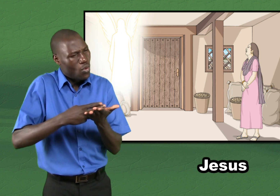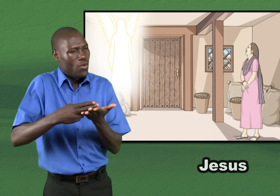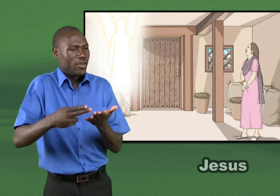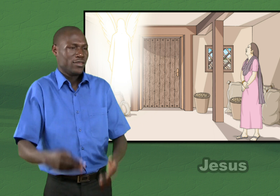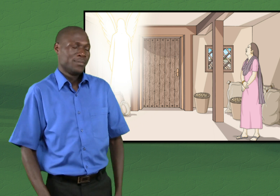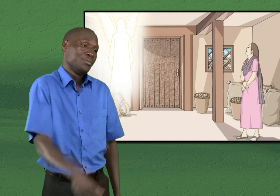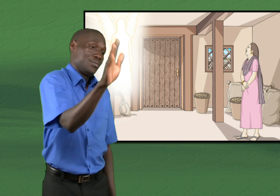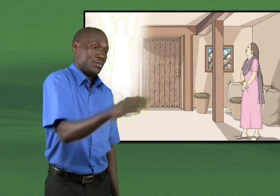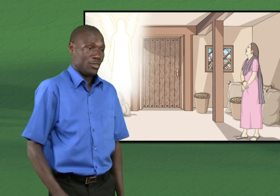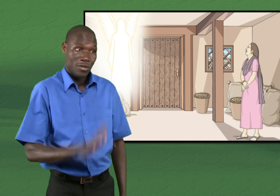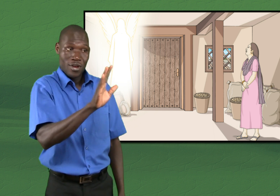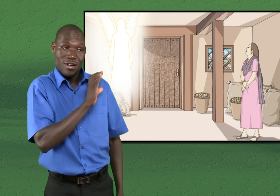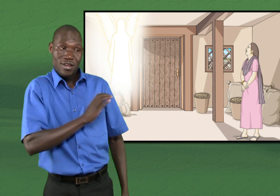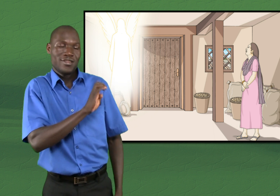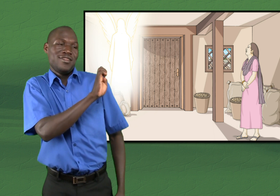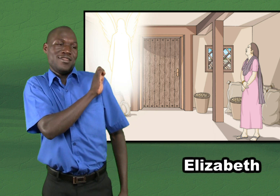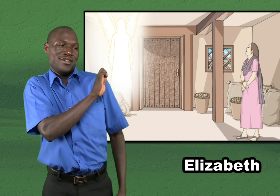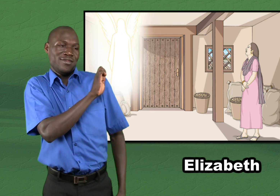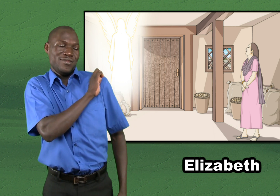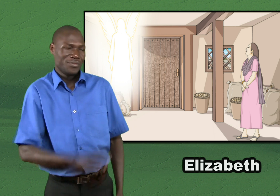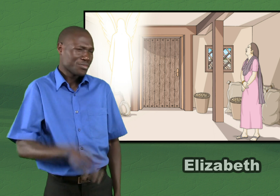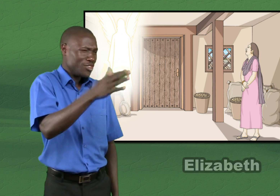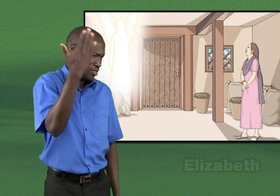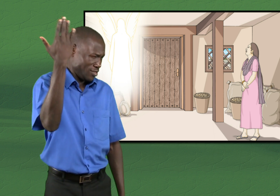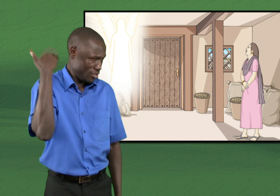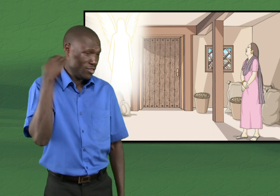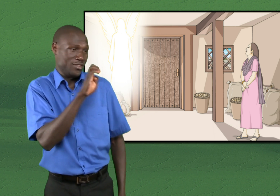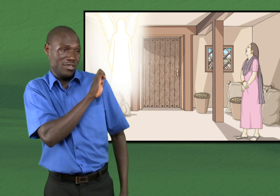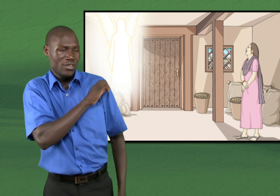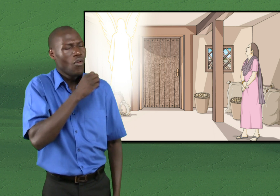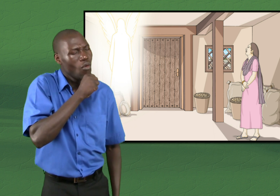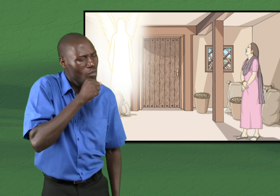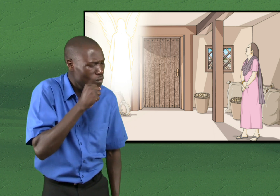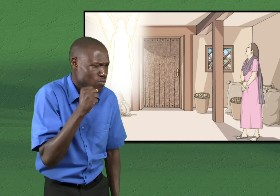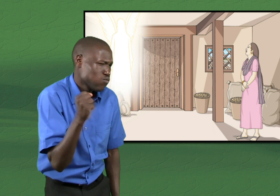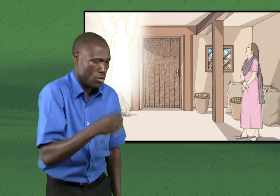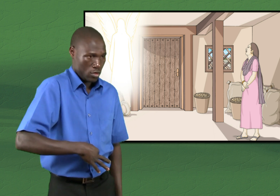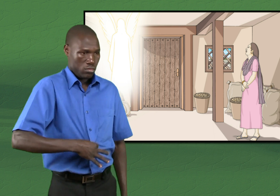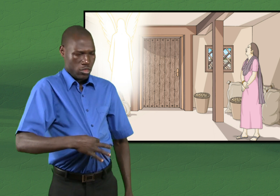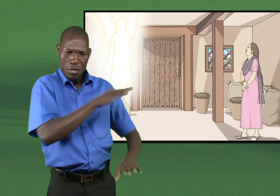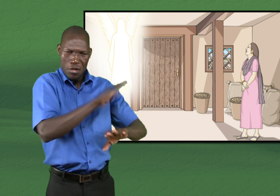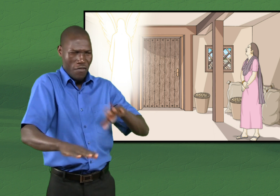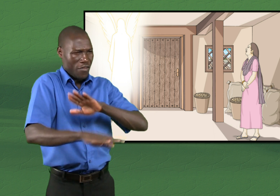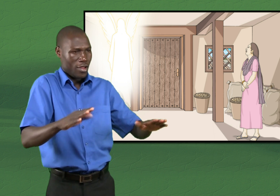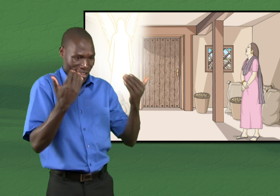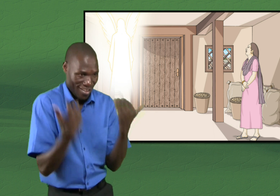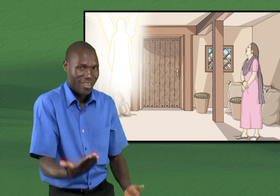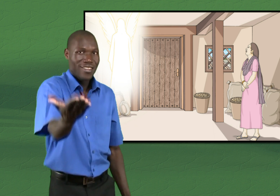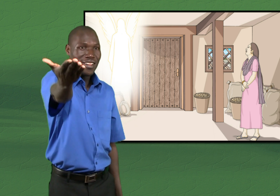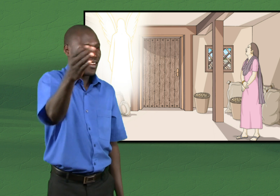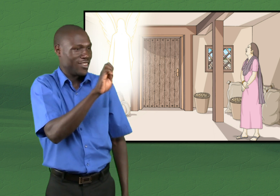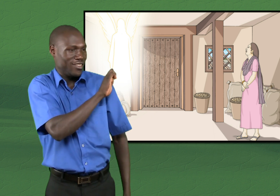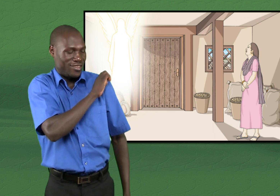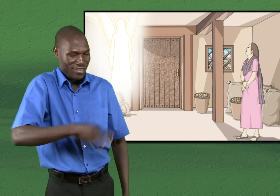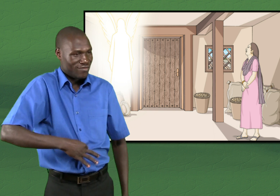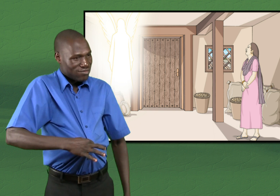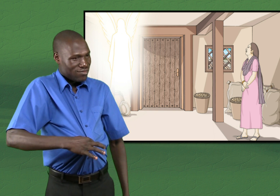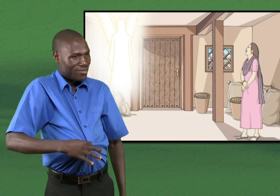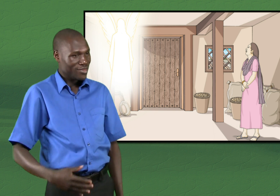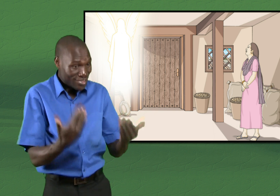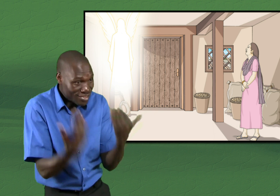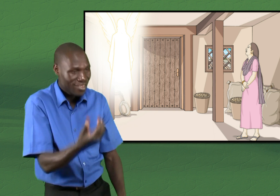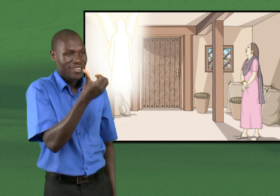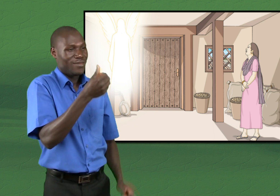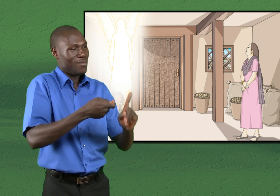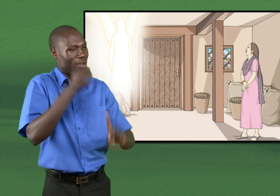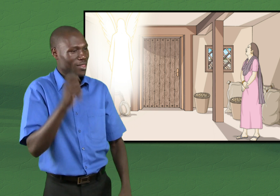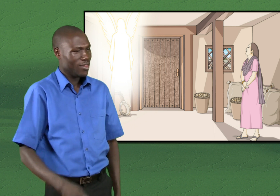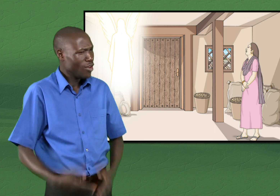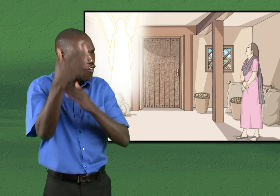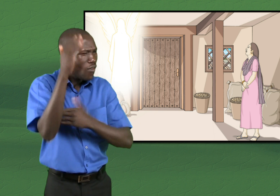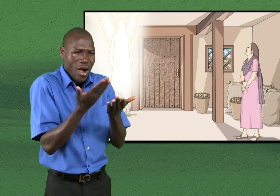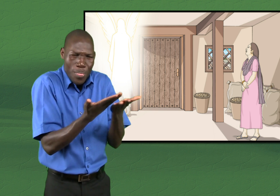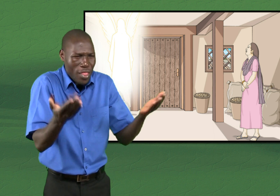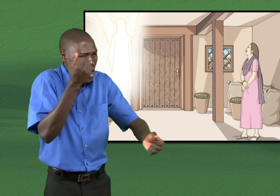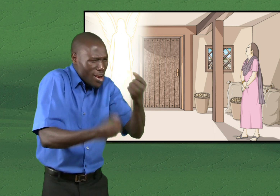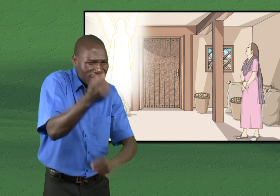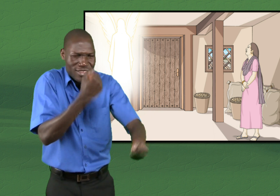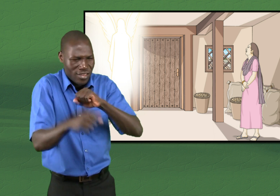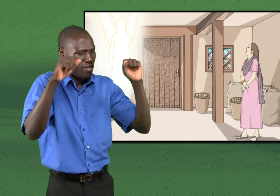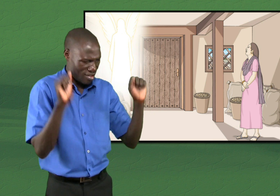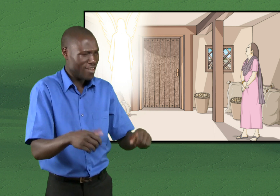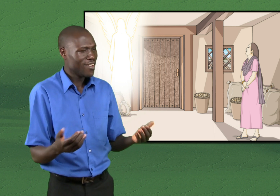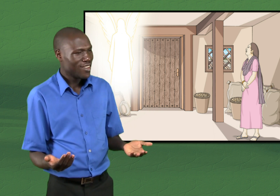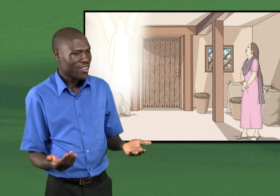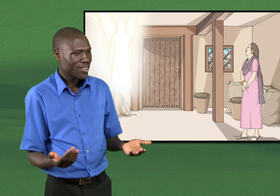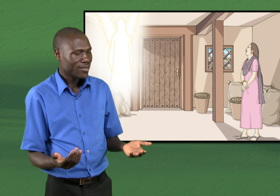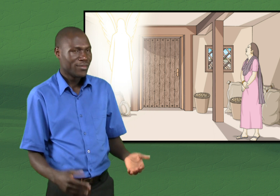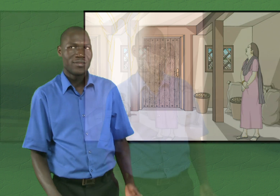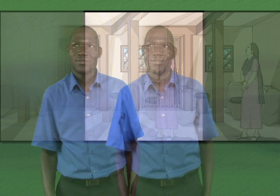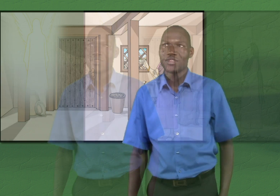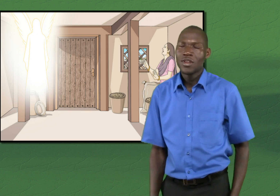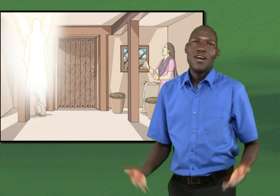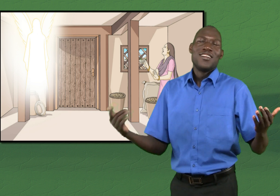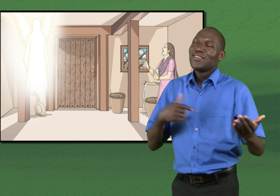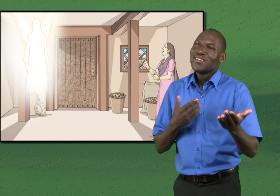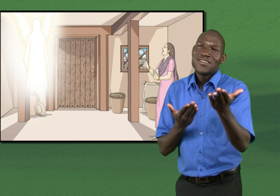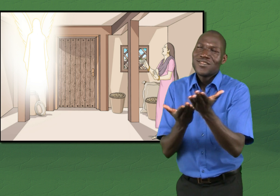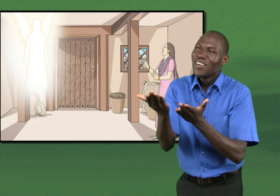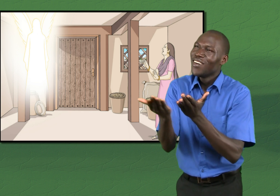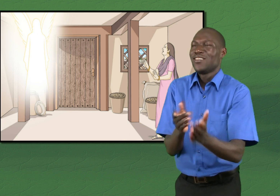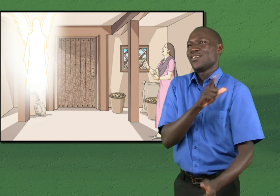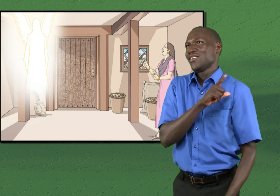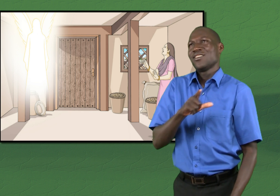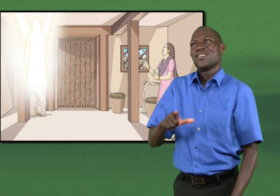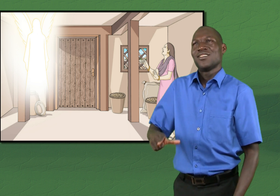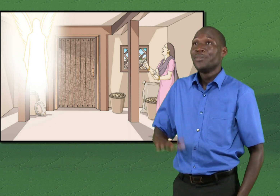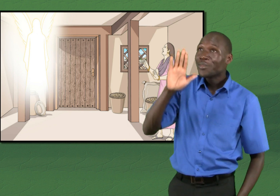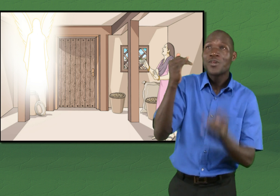Look, even Elizabeth your relative has conceived a son in her old age, and she who was called barren is in her sixth month. For no word from God will ever fail.”